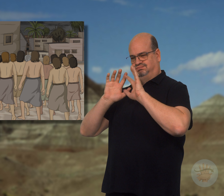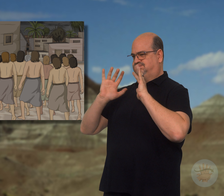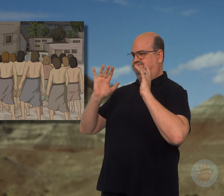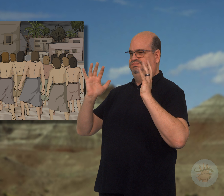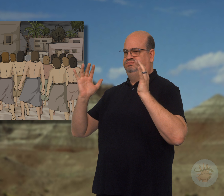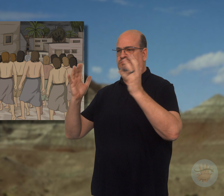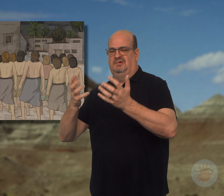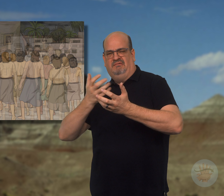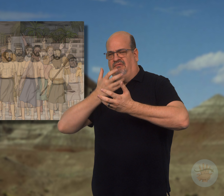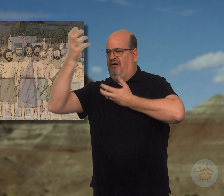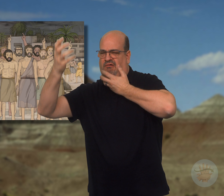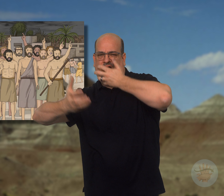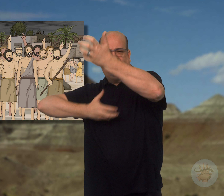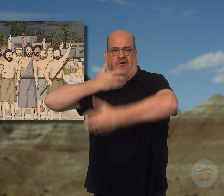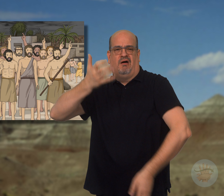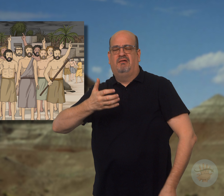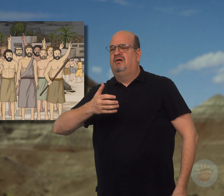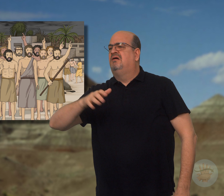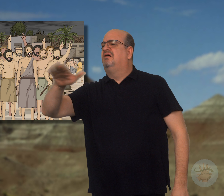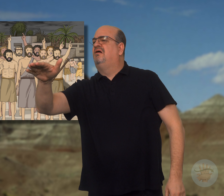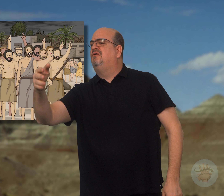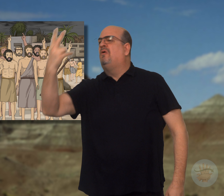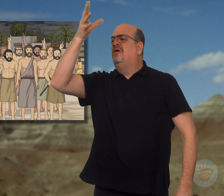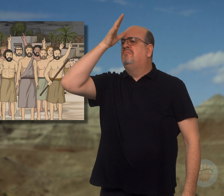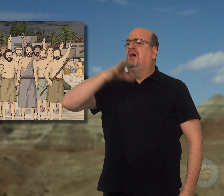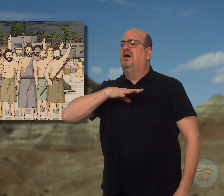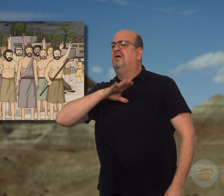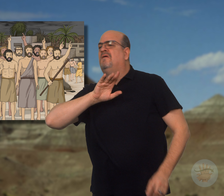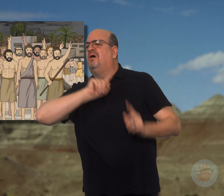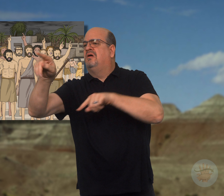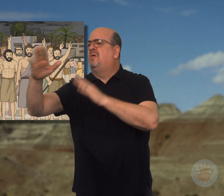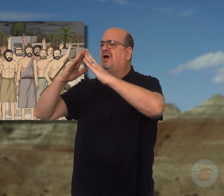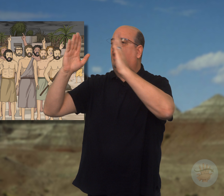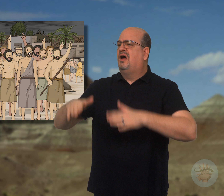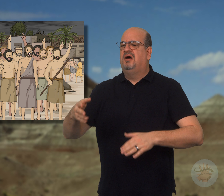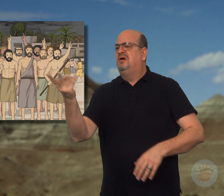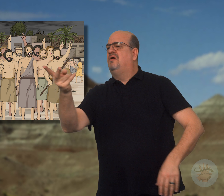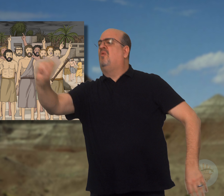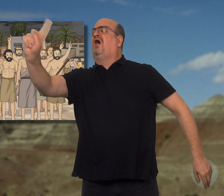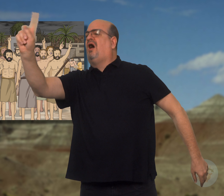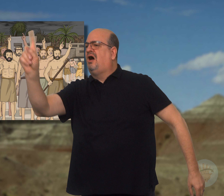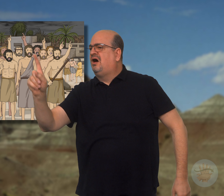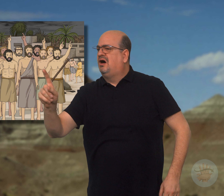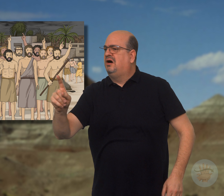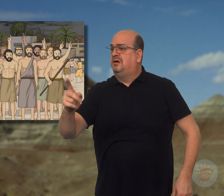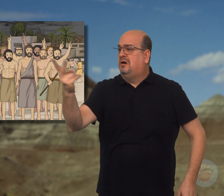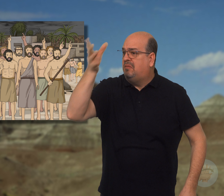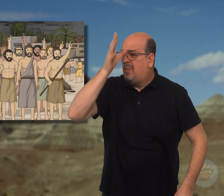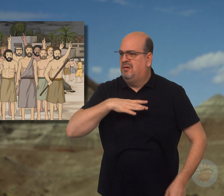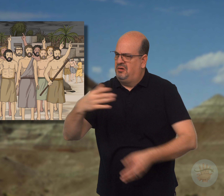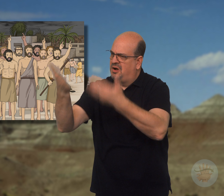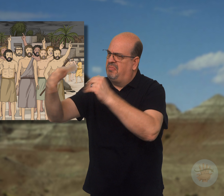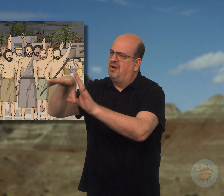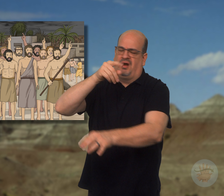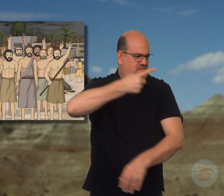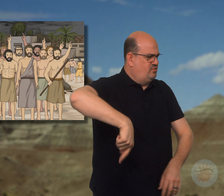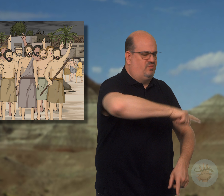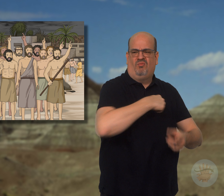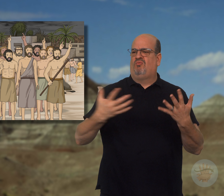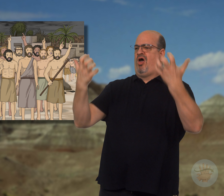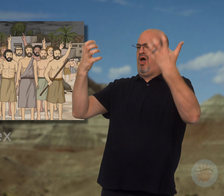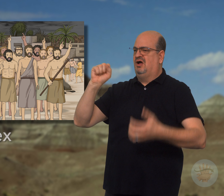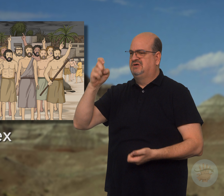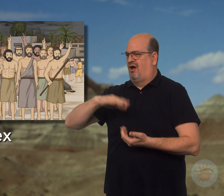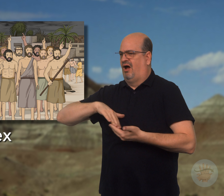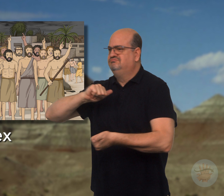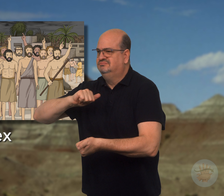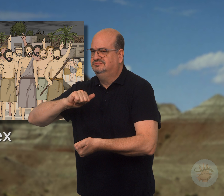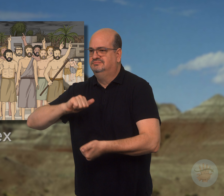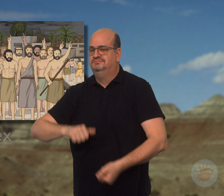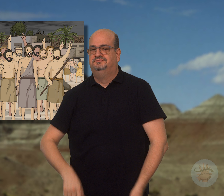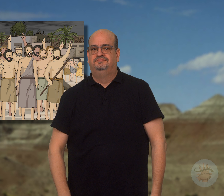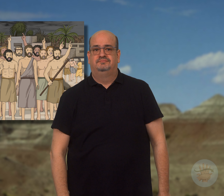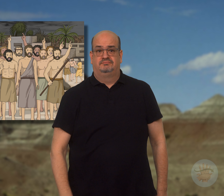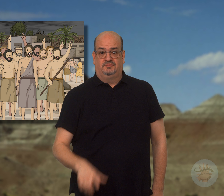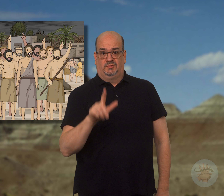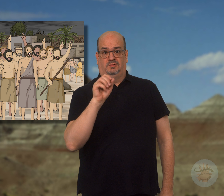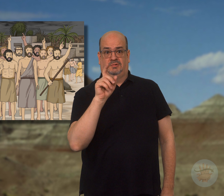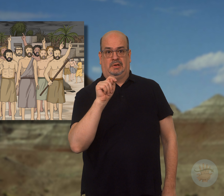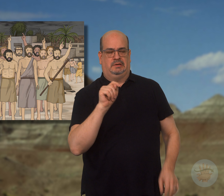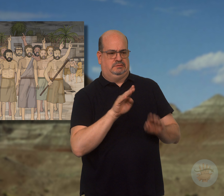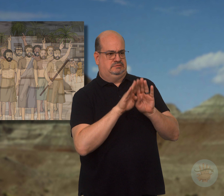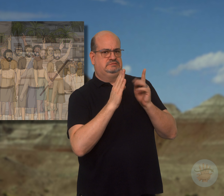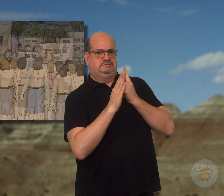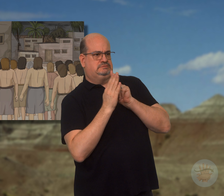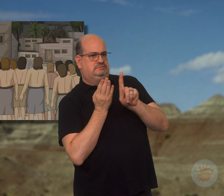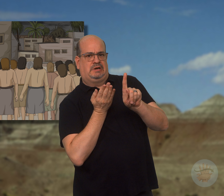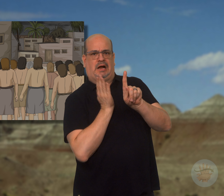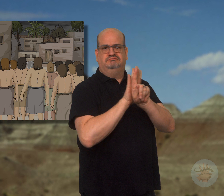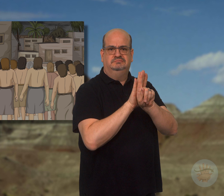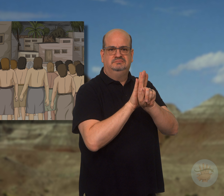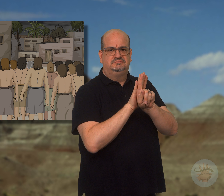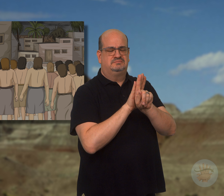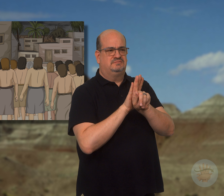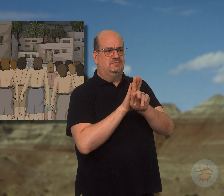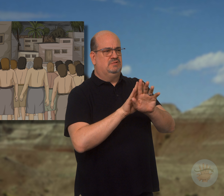They called out to Lot, saying, “Where are the men who came to you tonight? Send them out to us so we can have relations with them!”